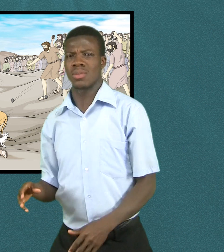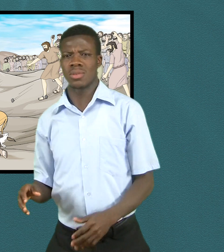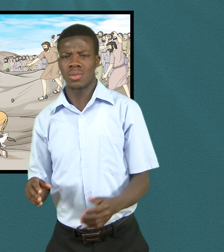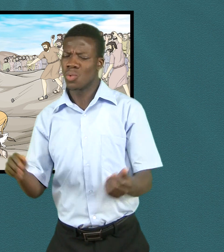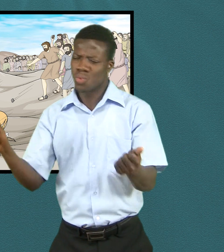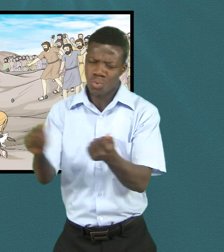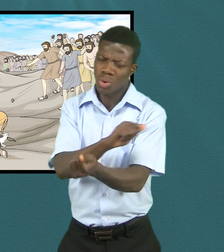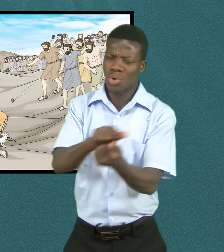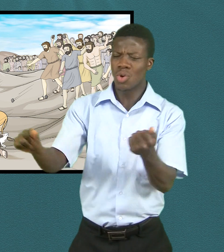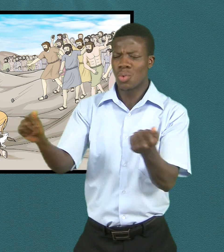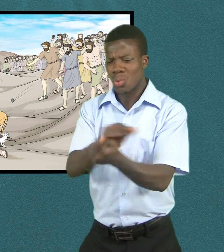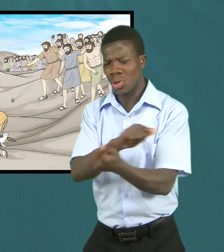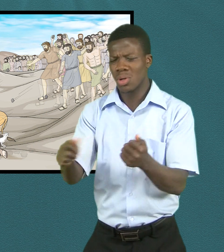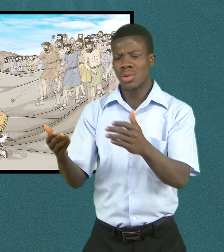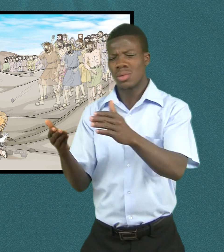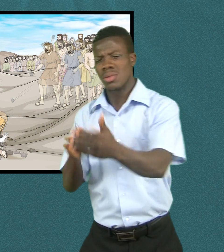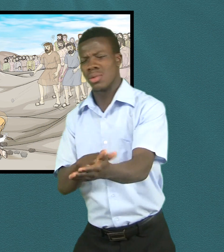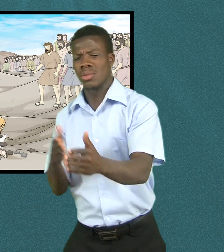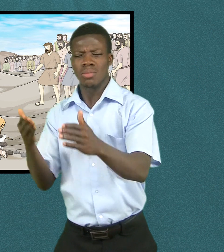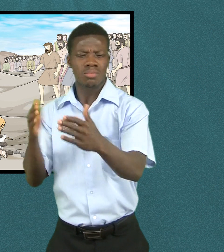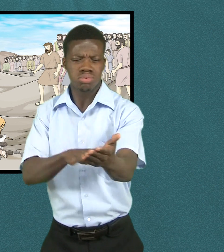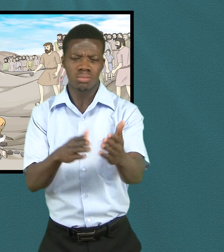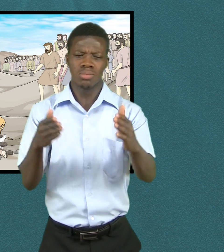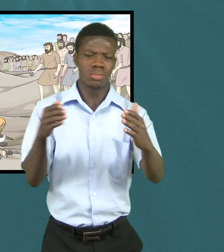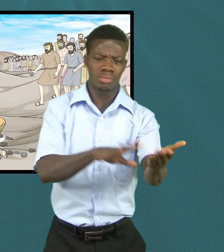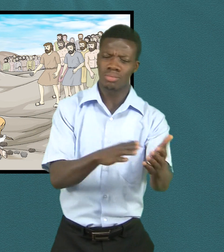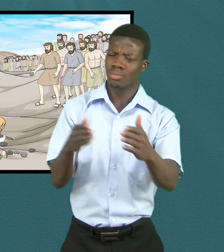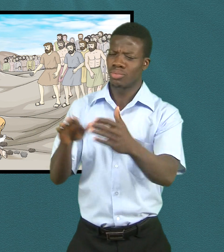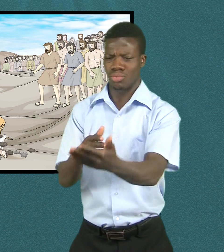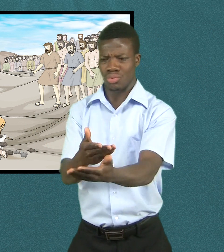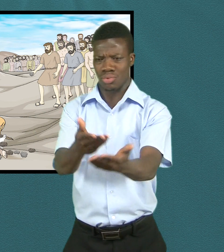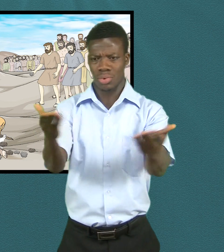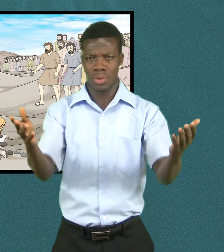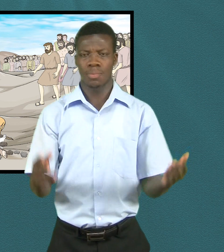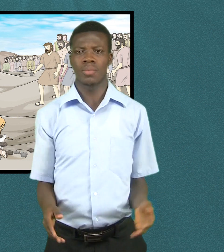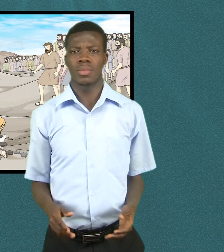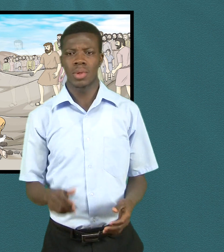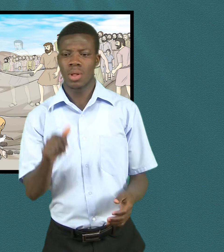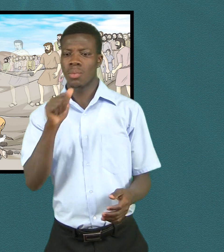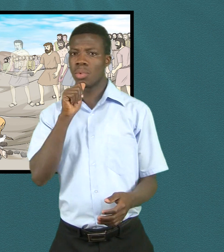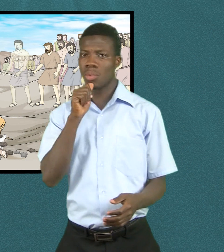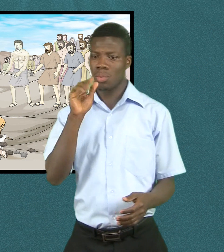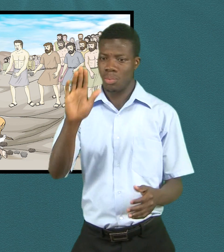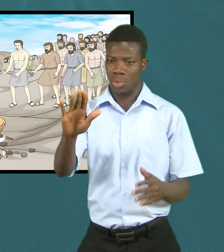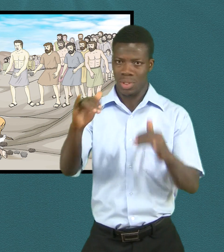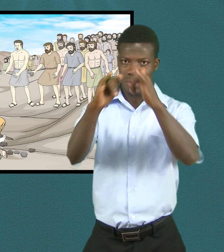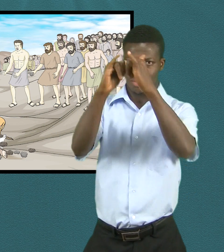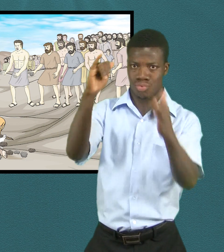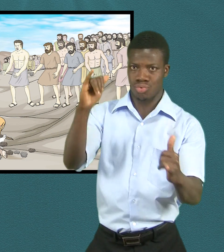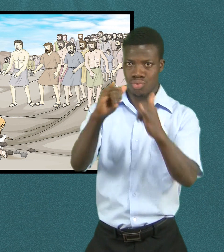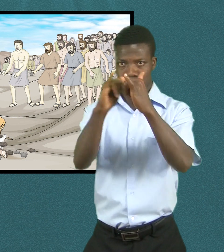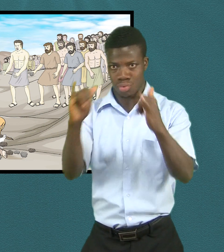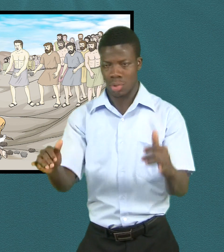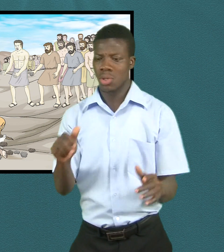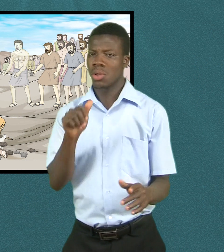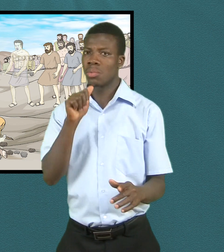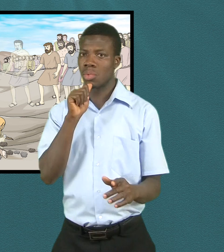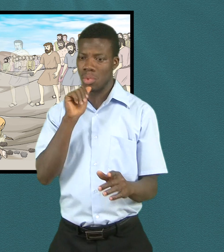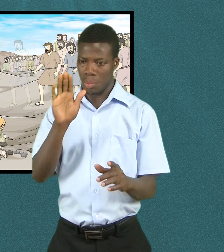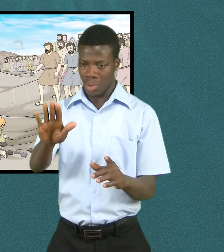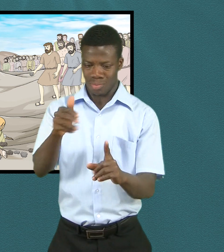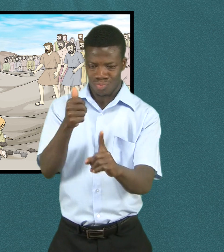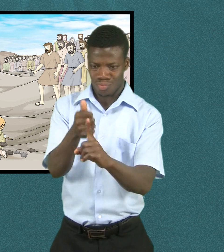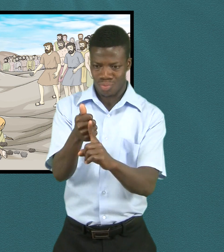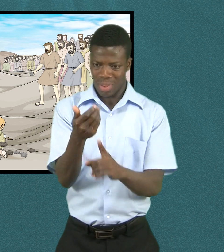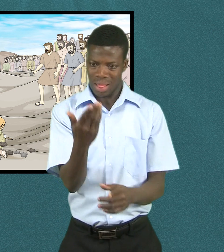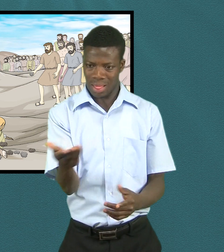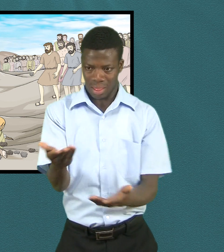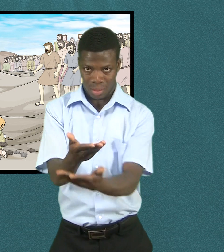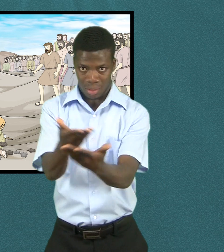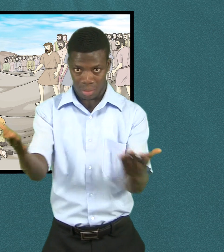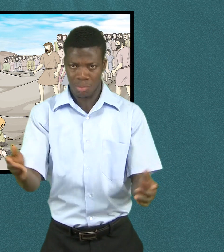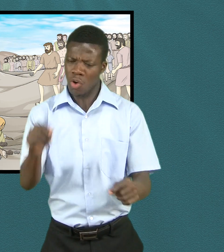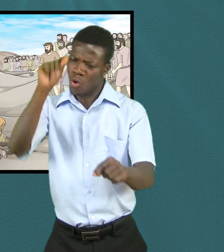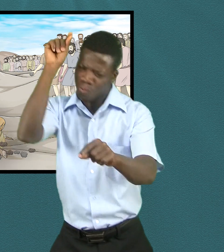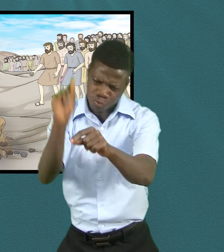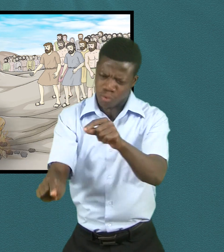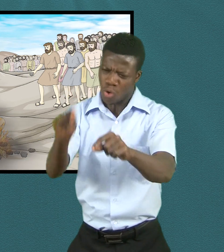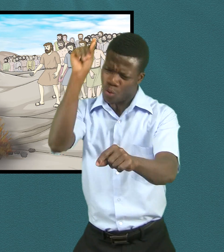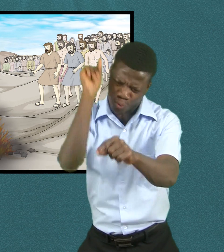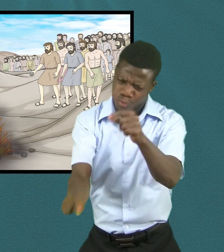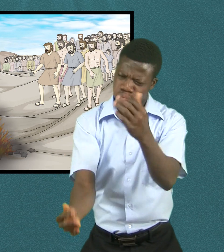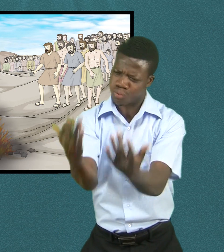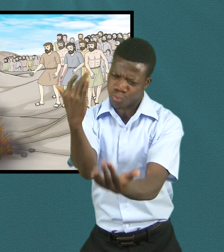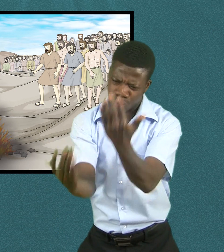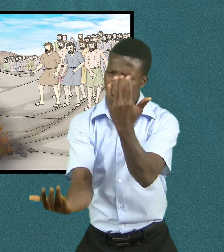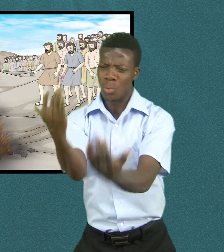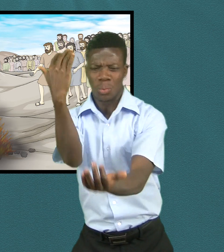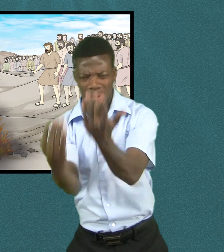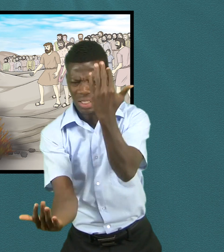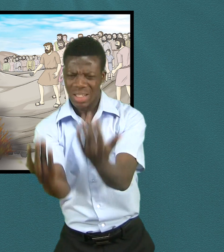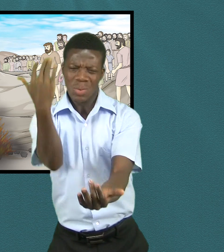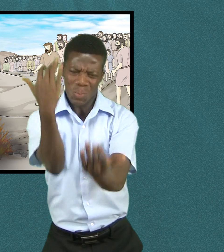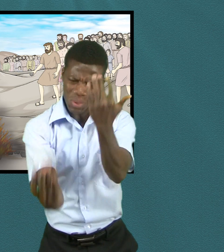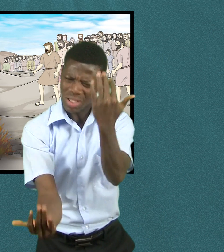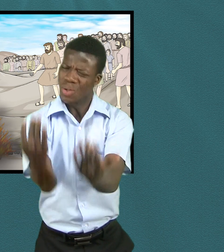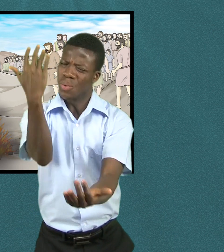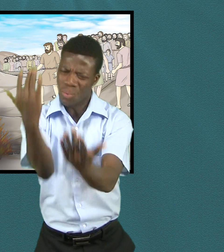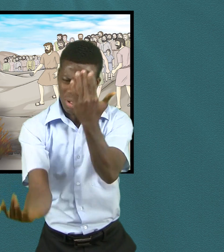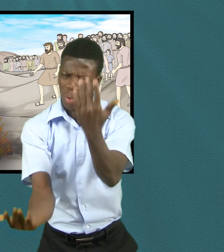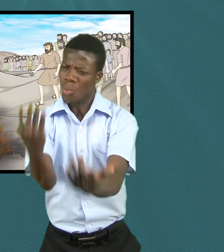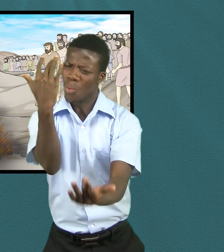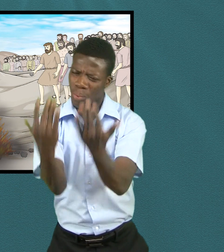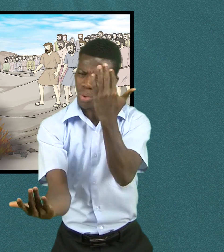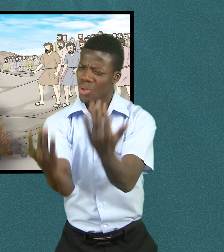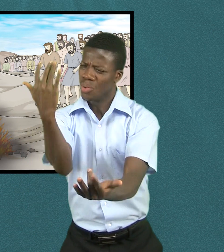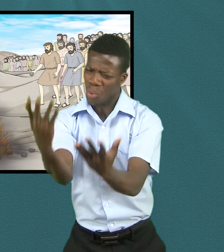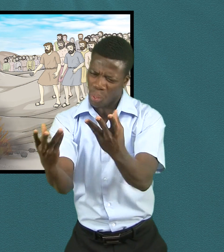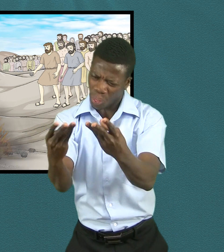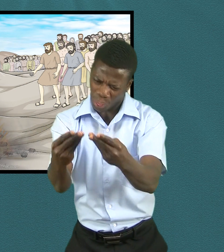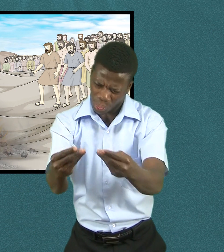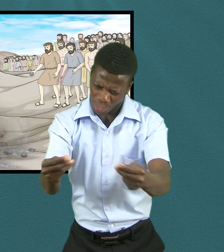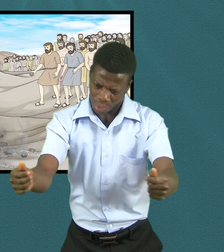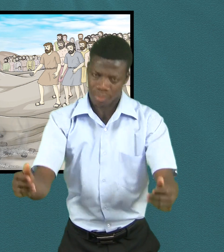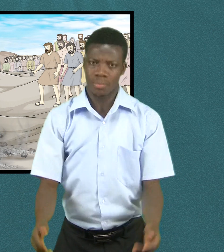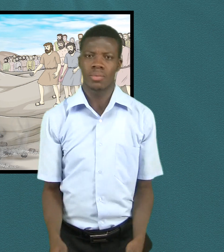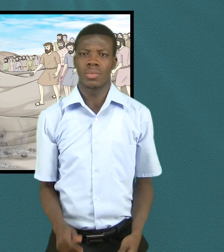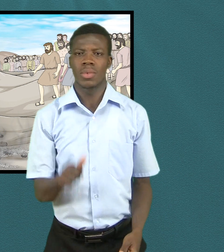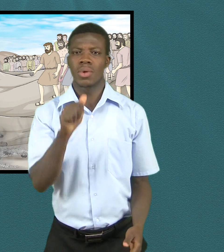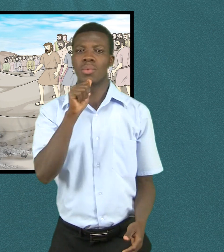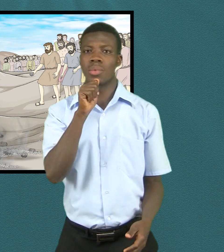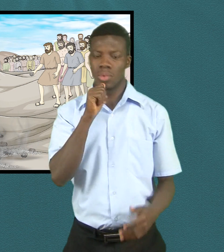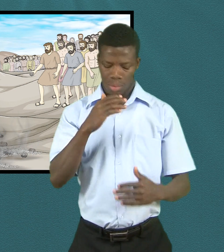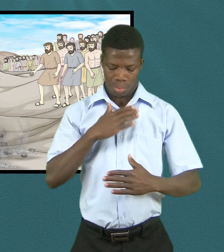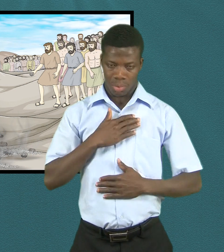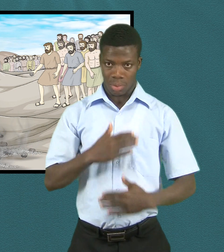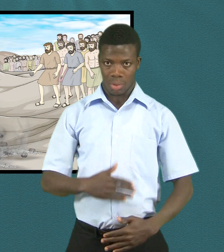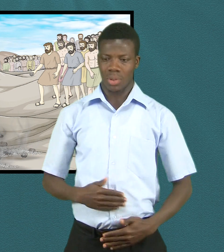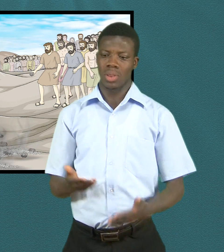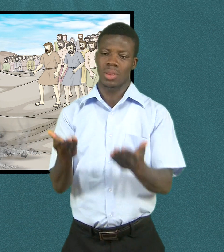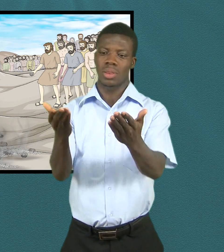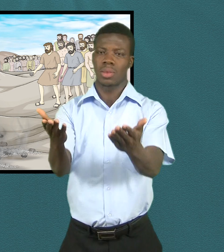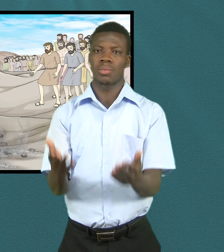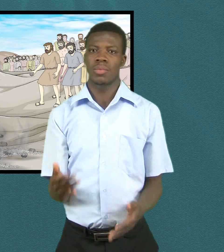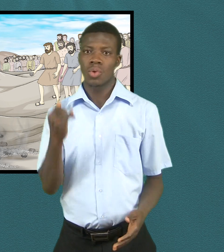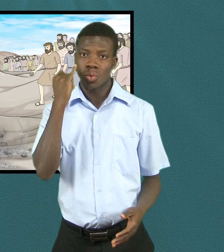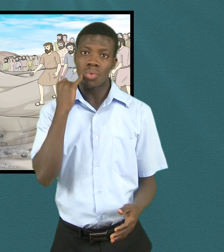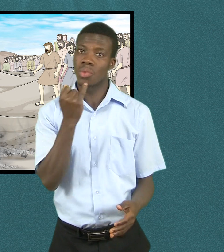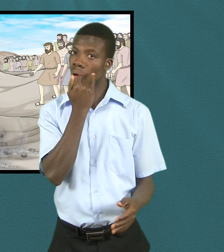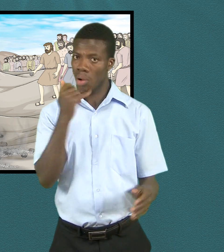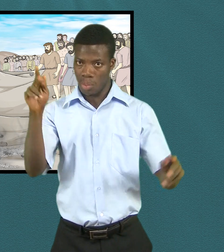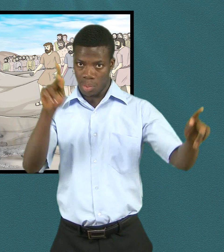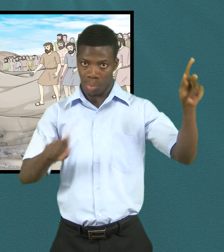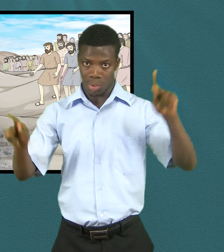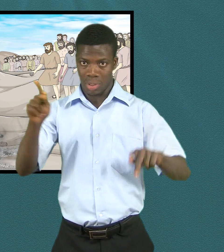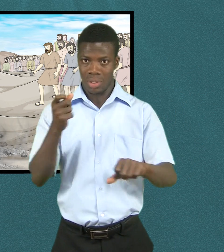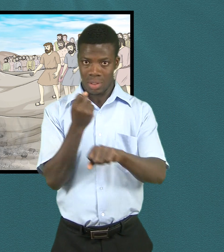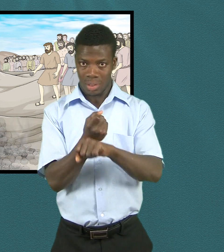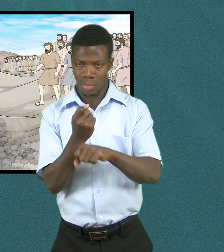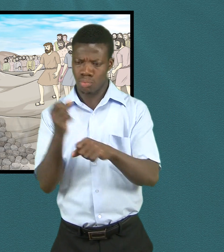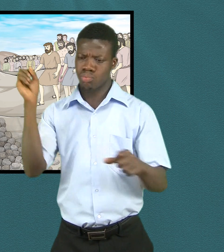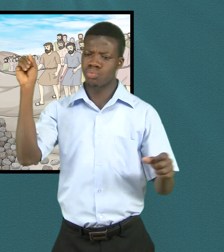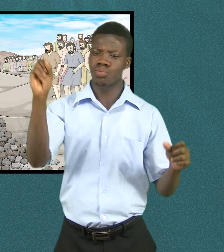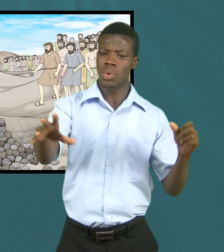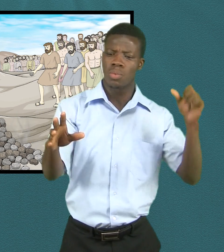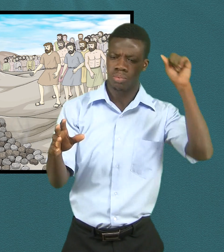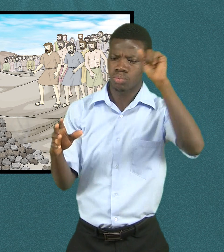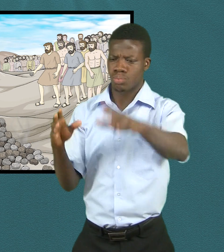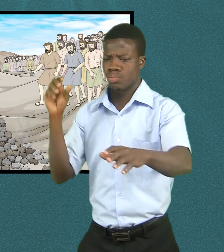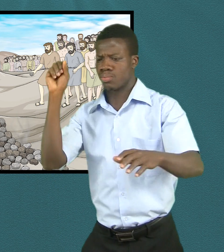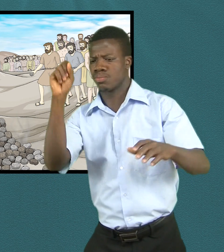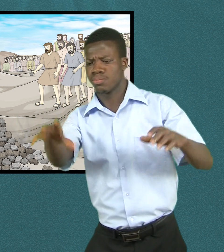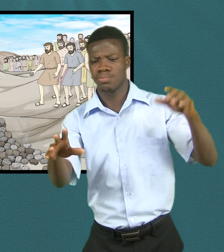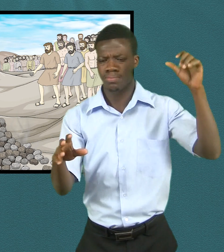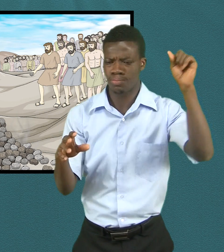Then they stoned the others and burned their bodies.